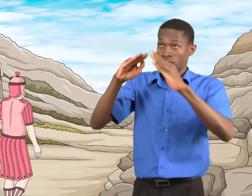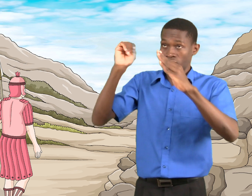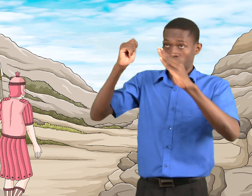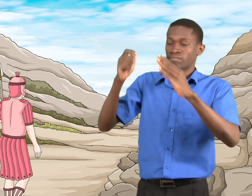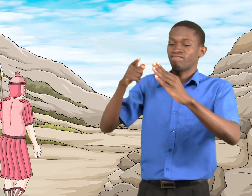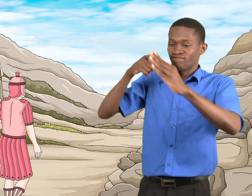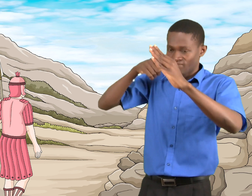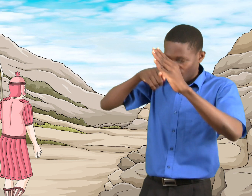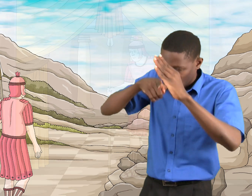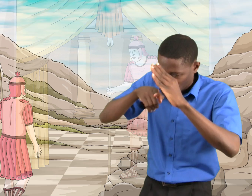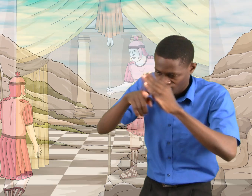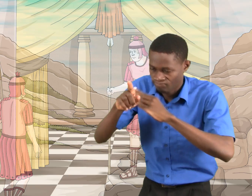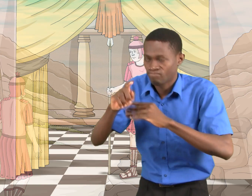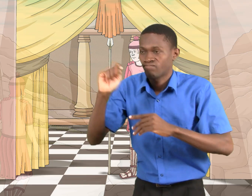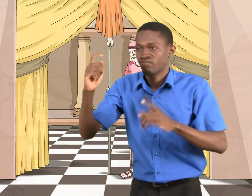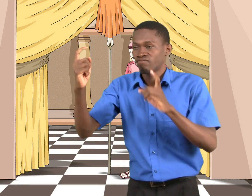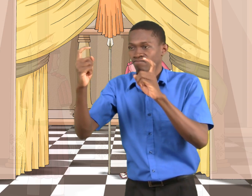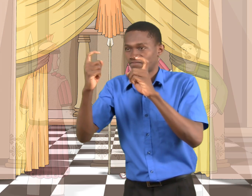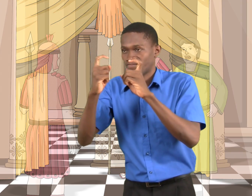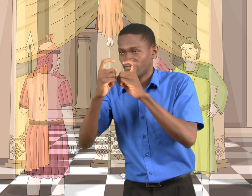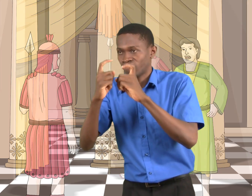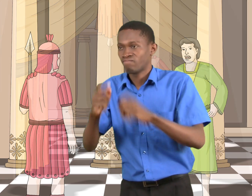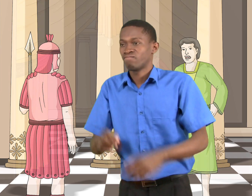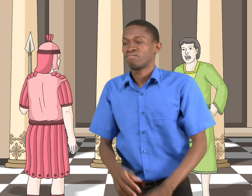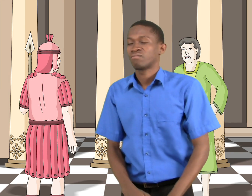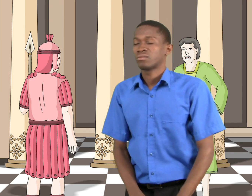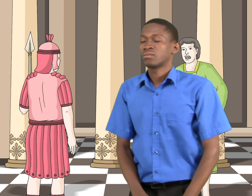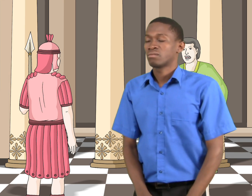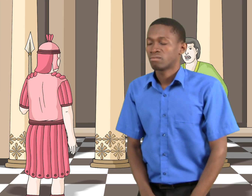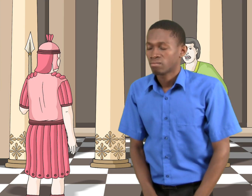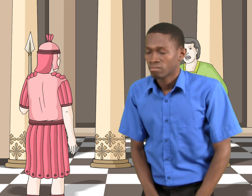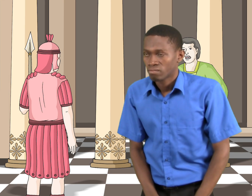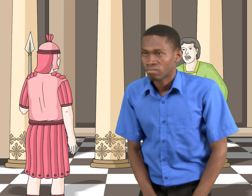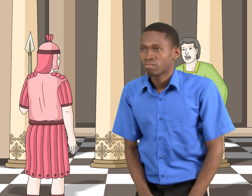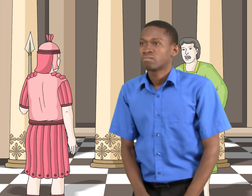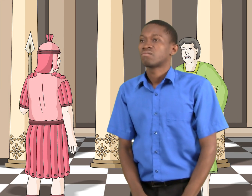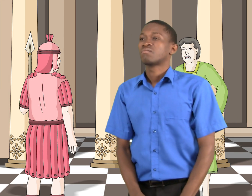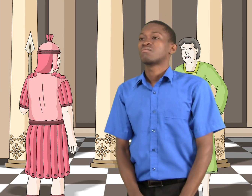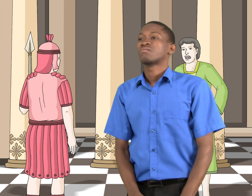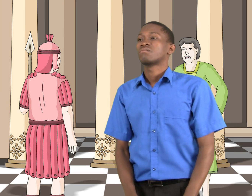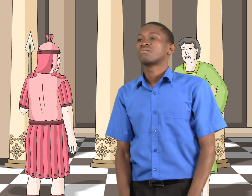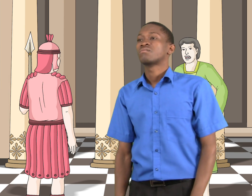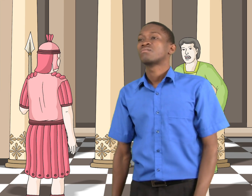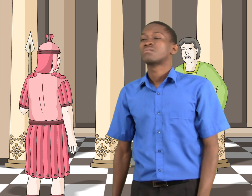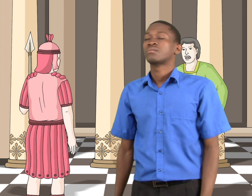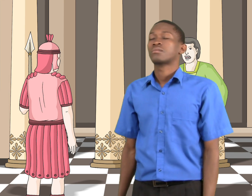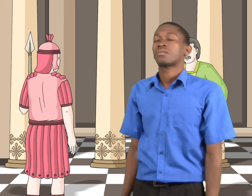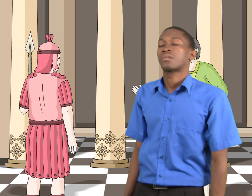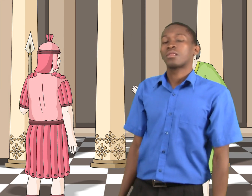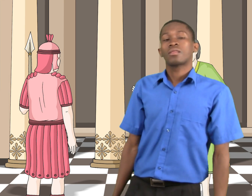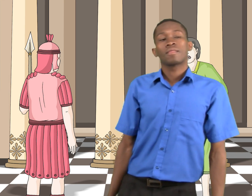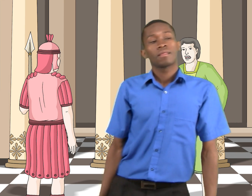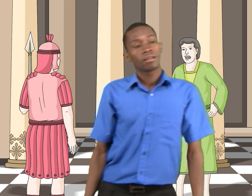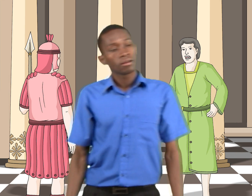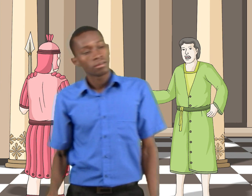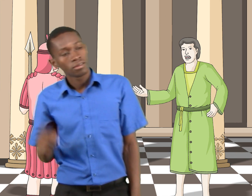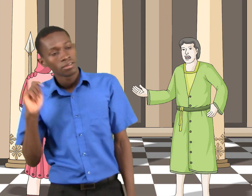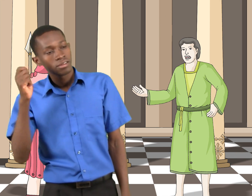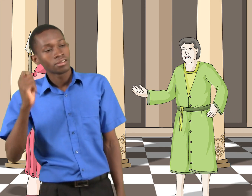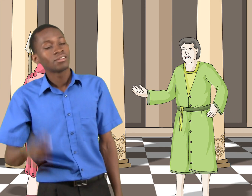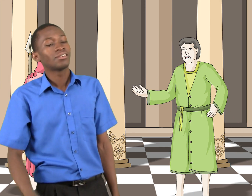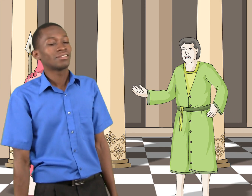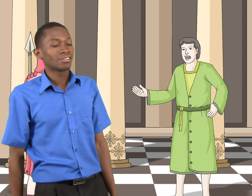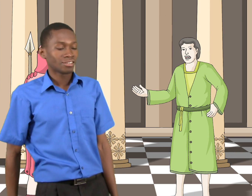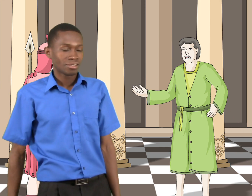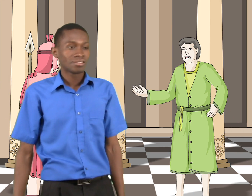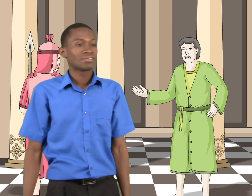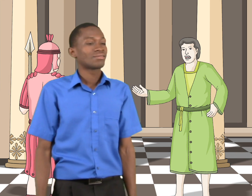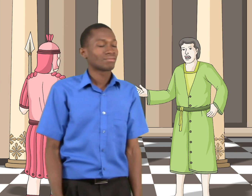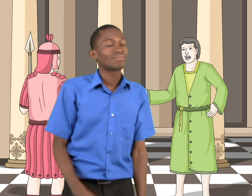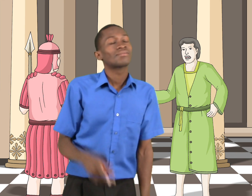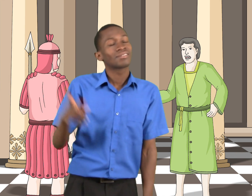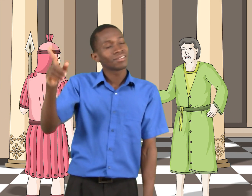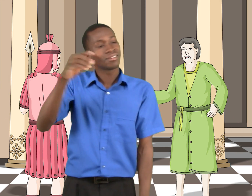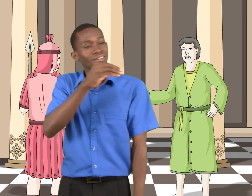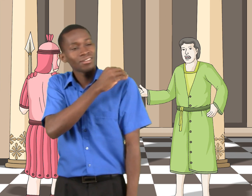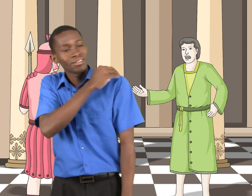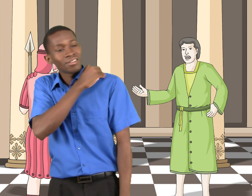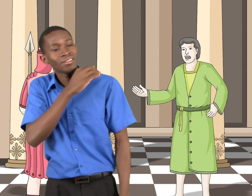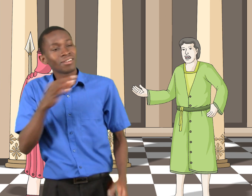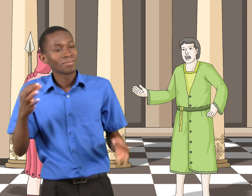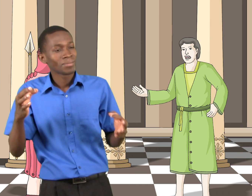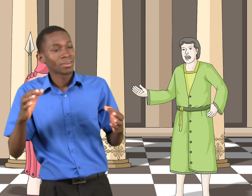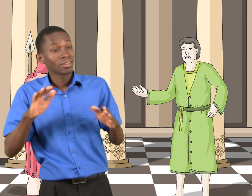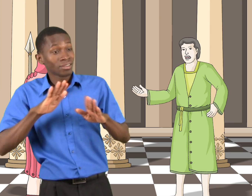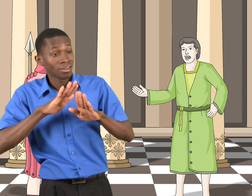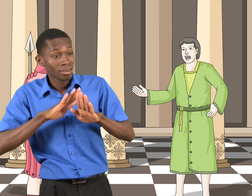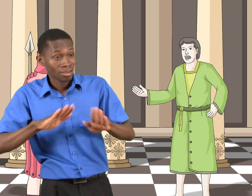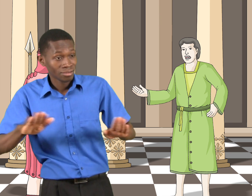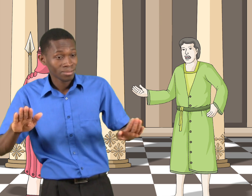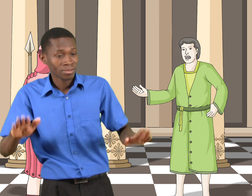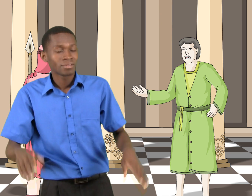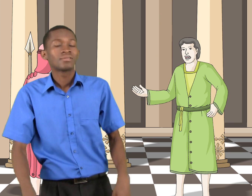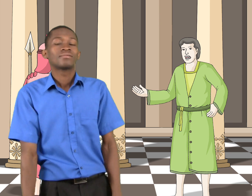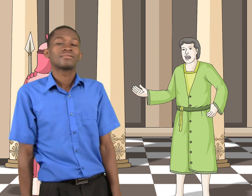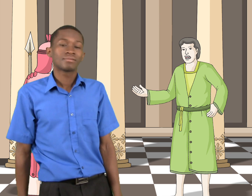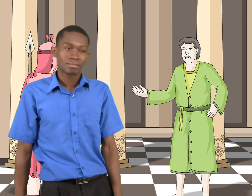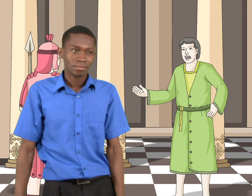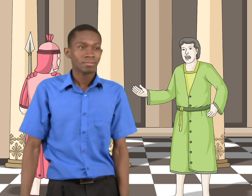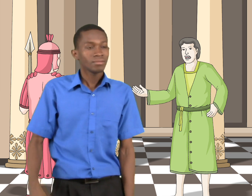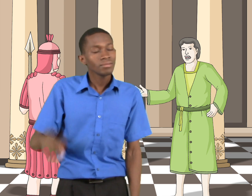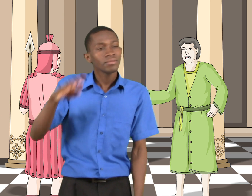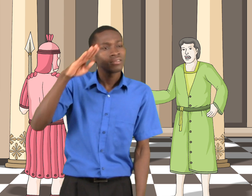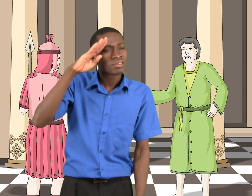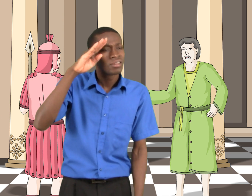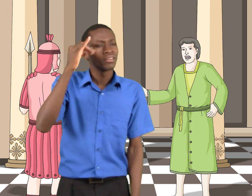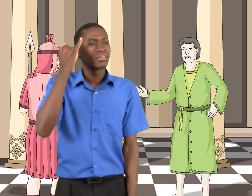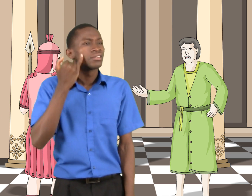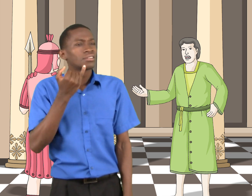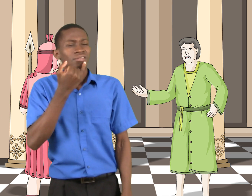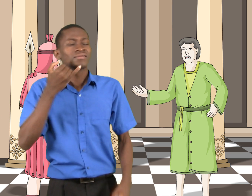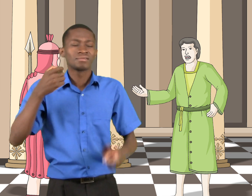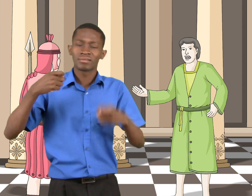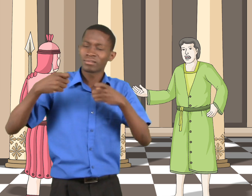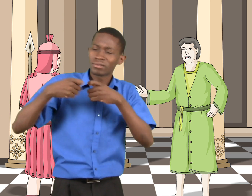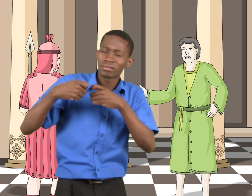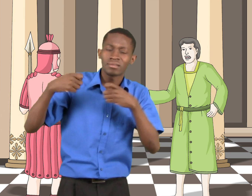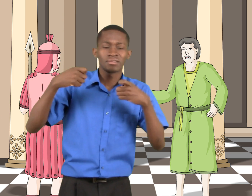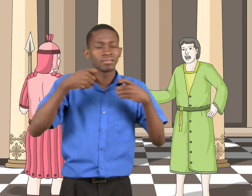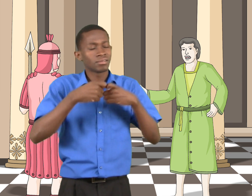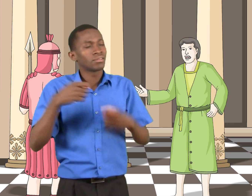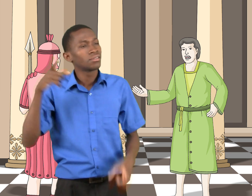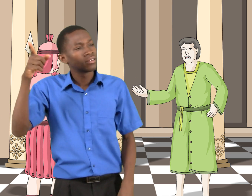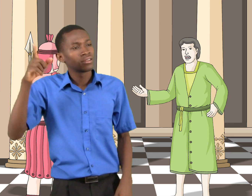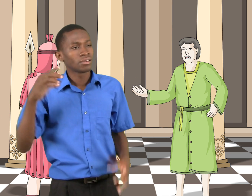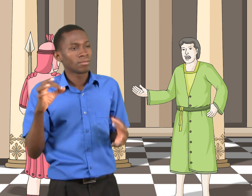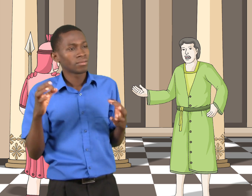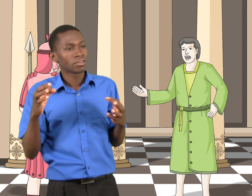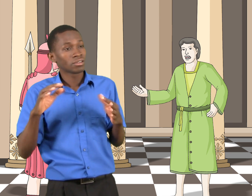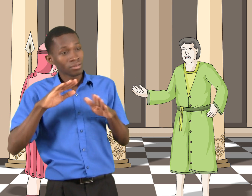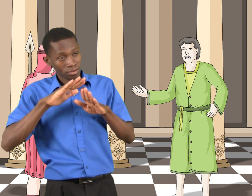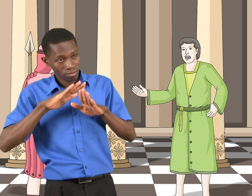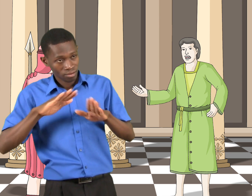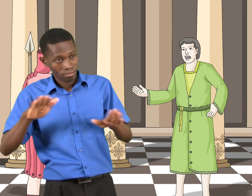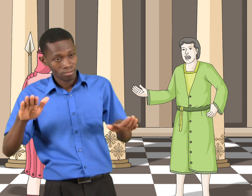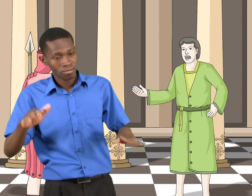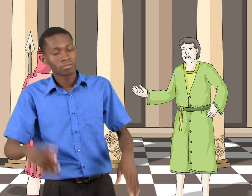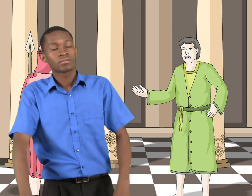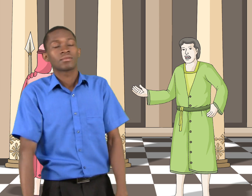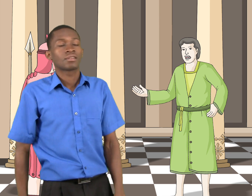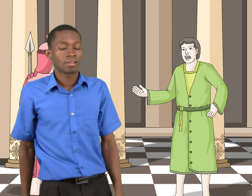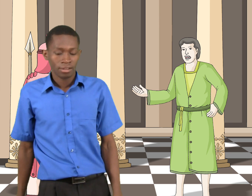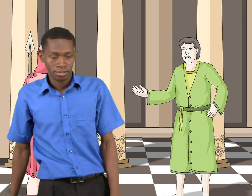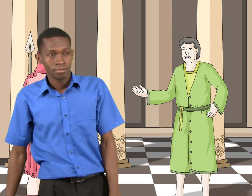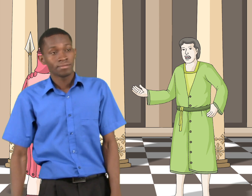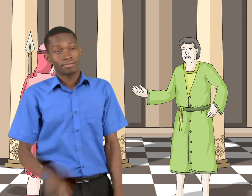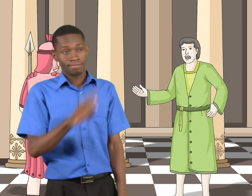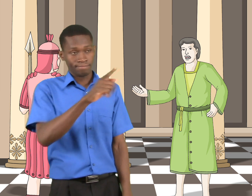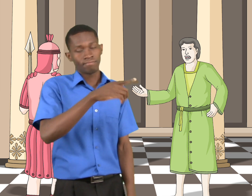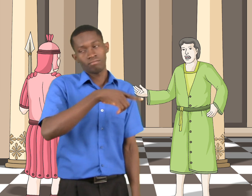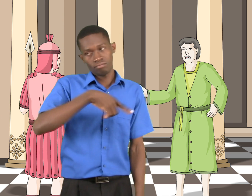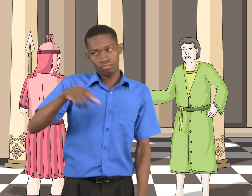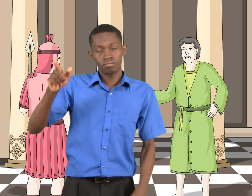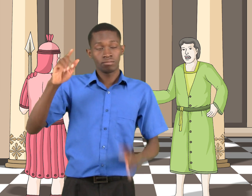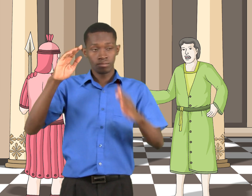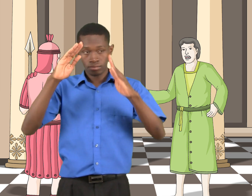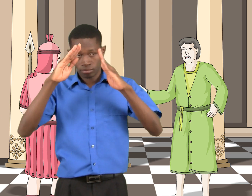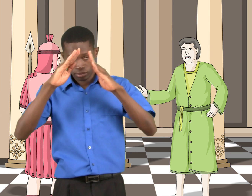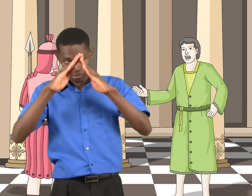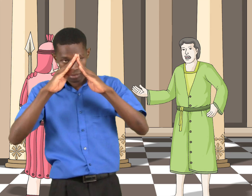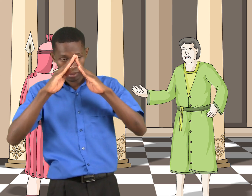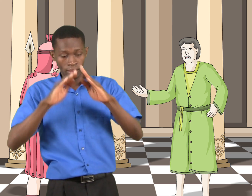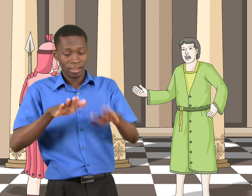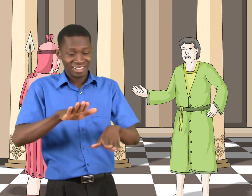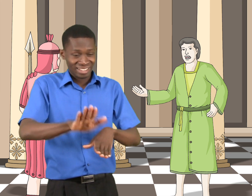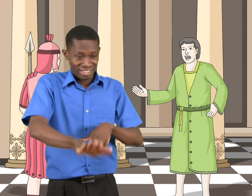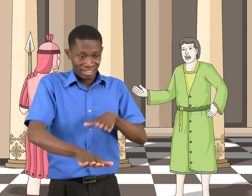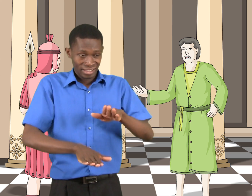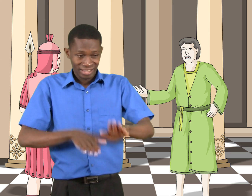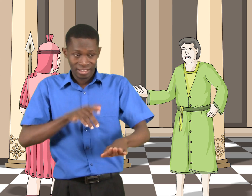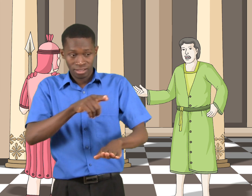When Uriah came to him, David asked how Joab and the troops were doing with the war.